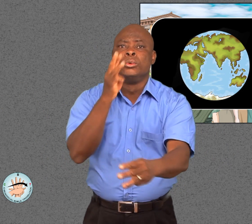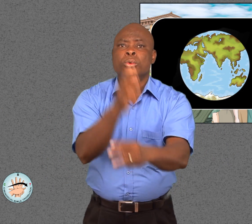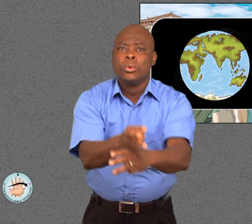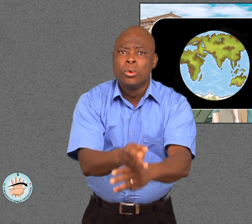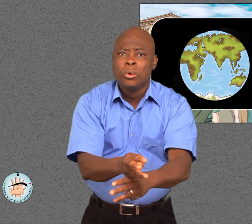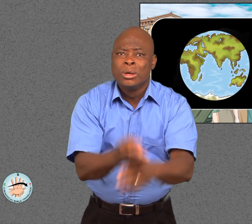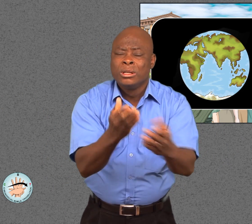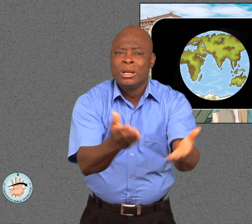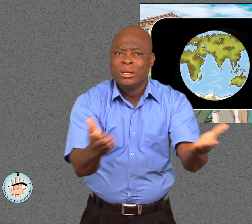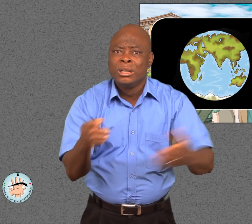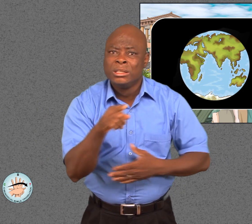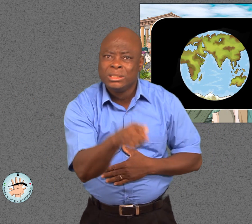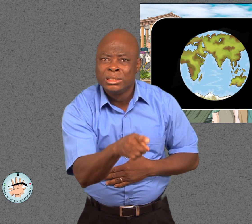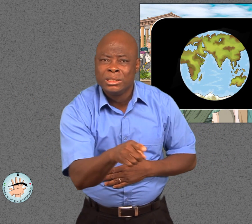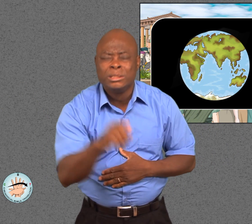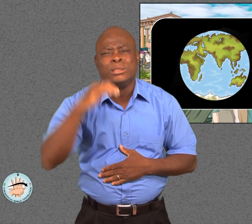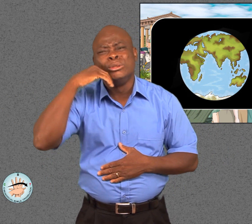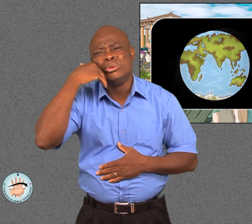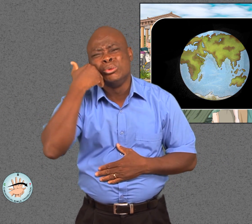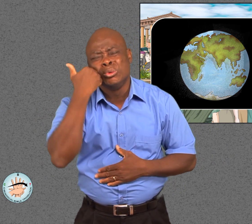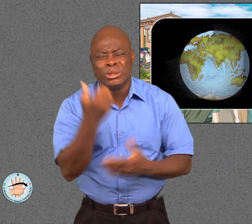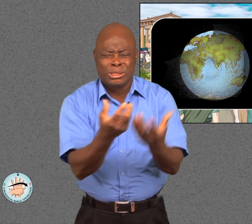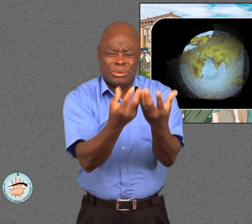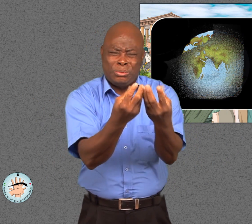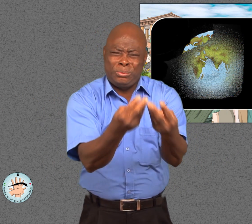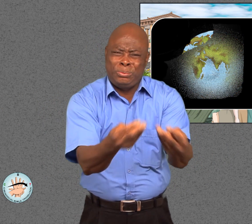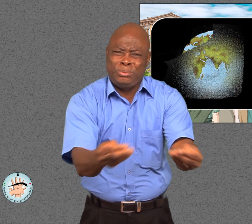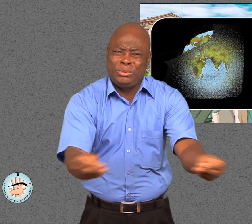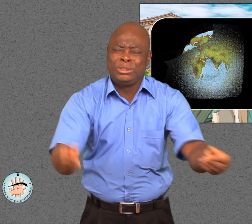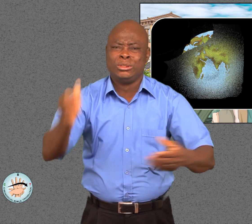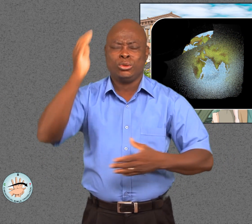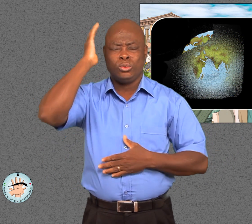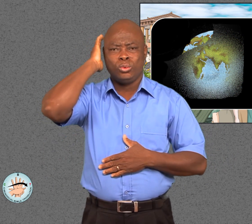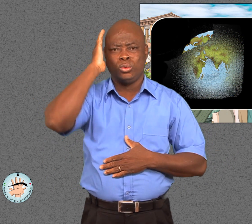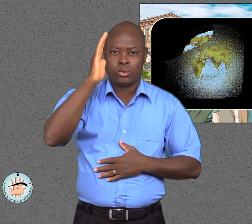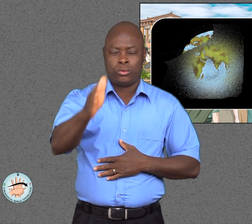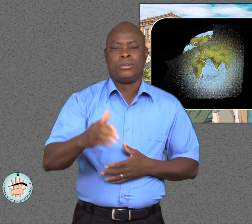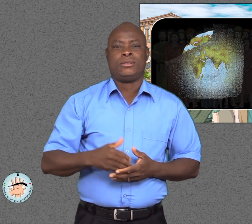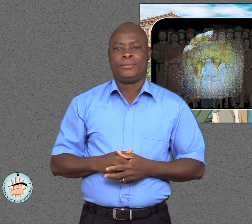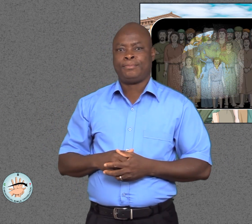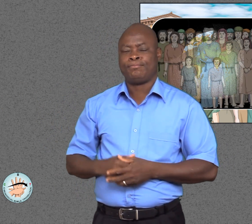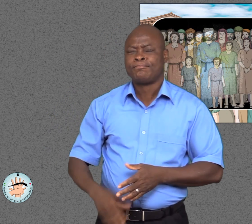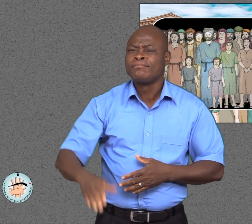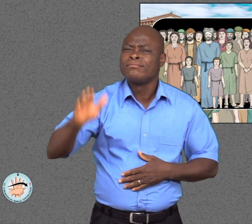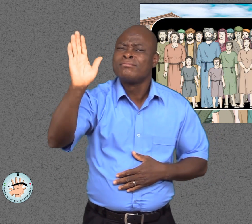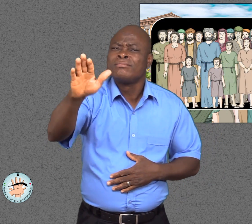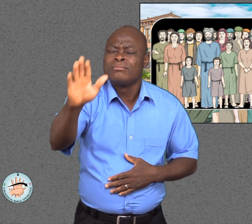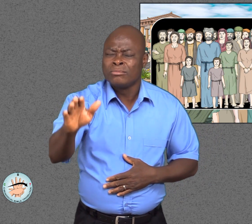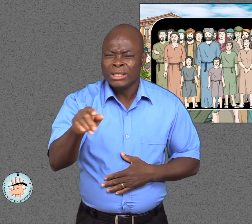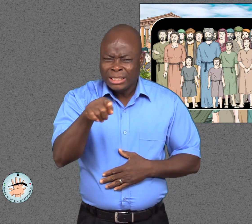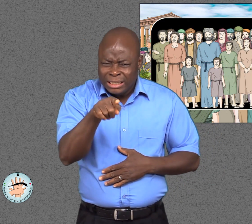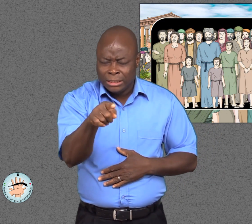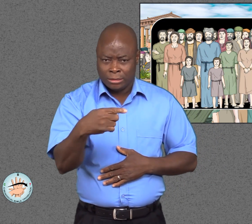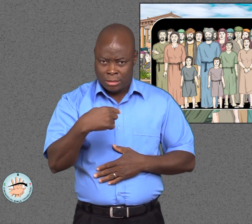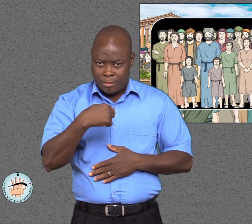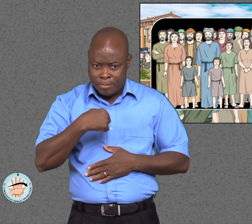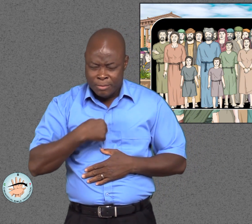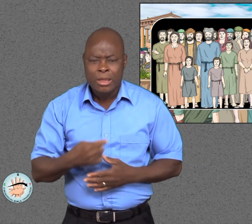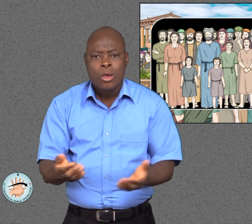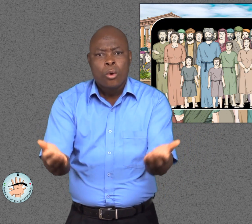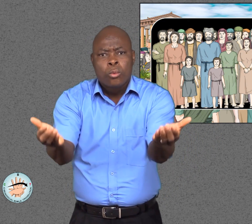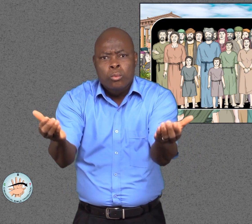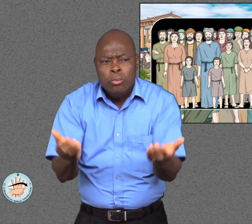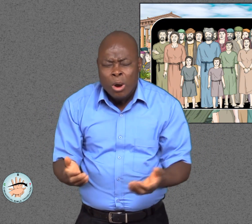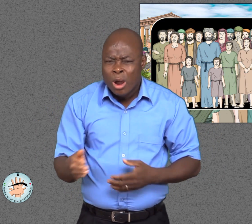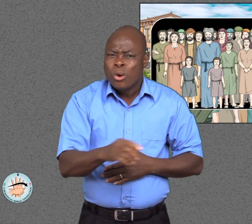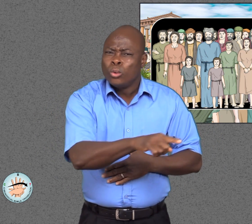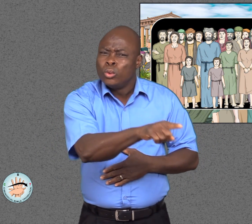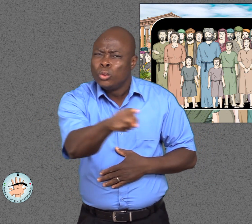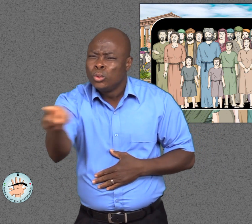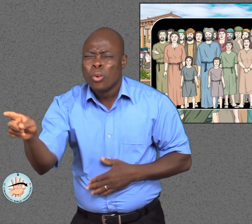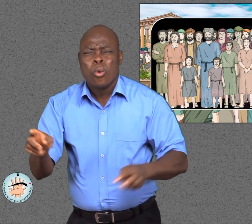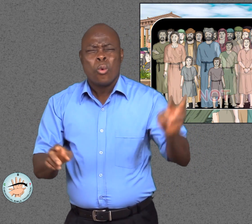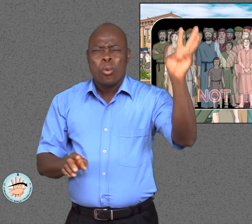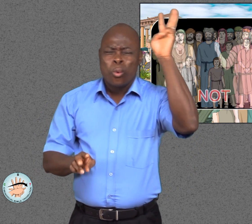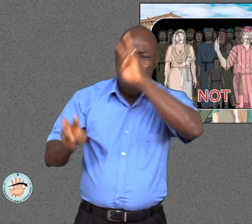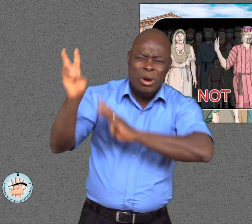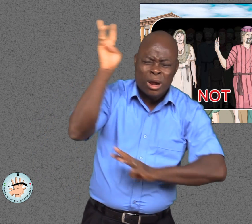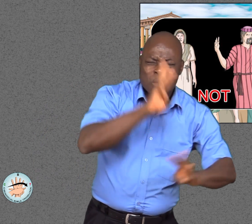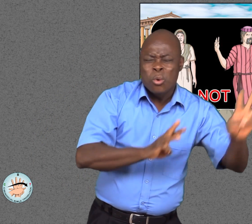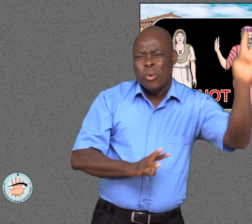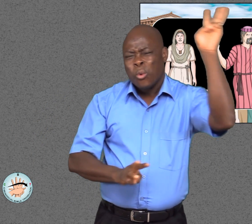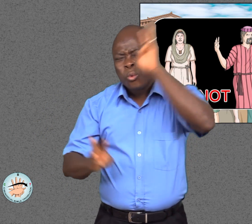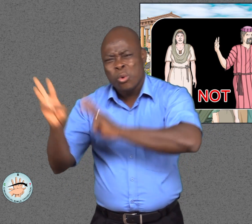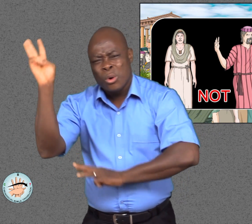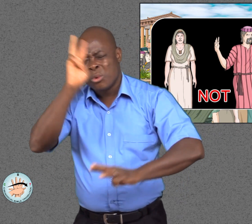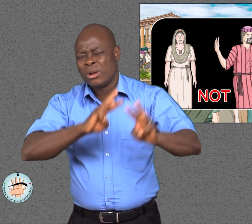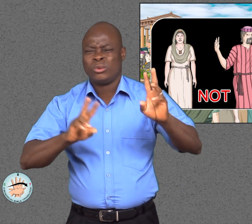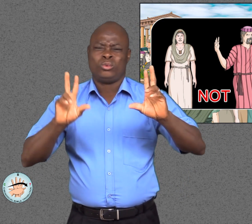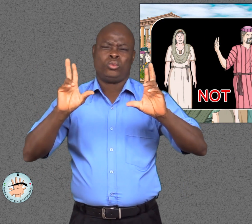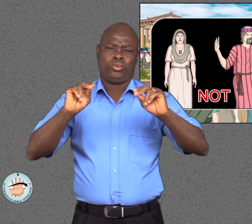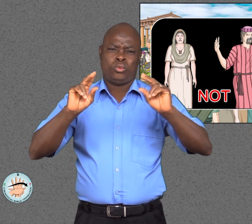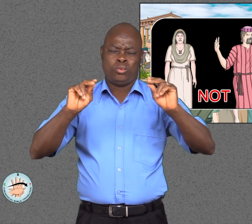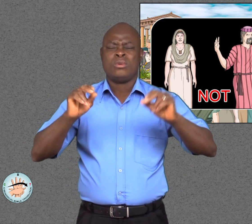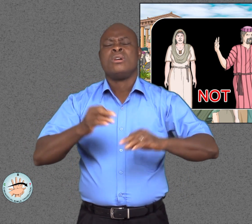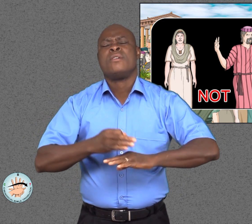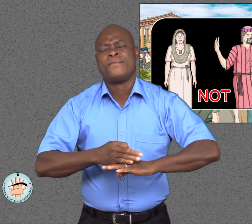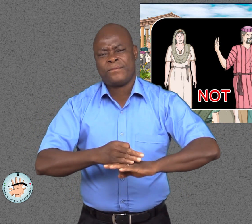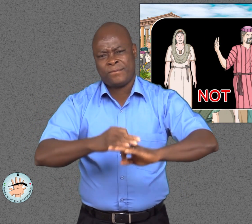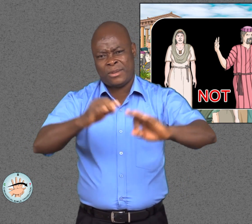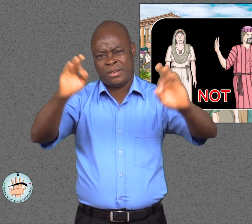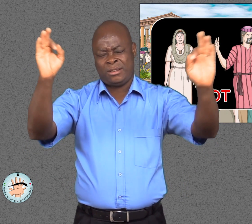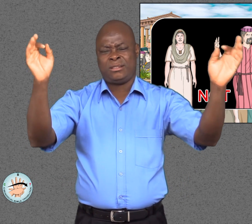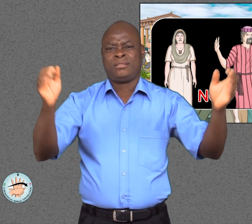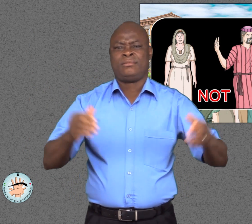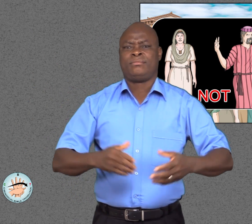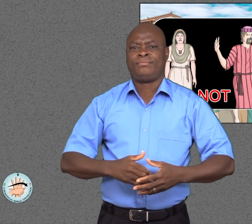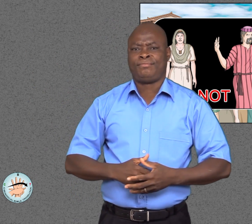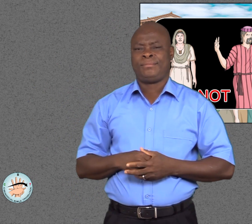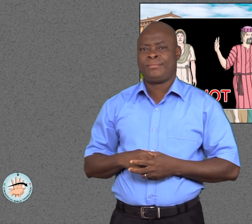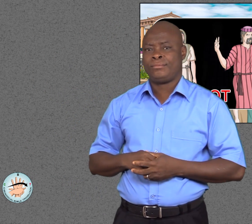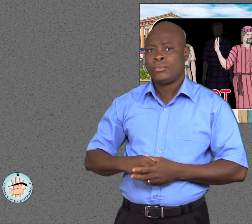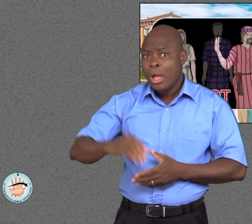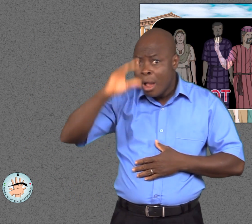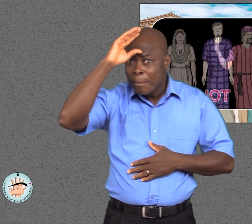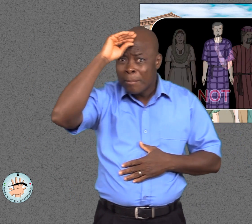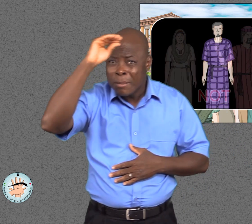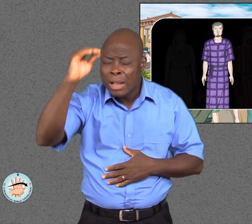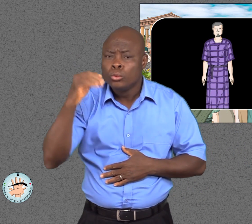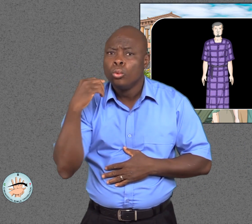For this world in its present form is passing away. I want you to be free from concern.